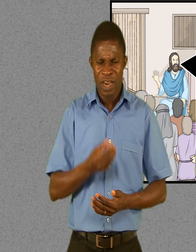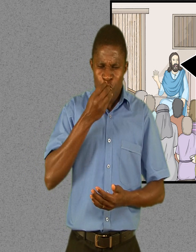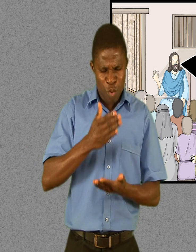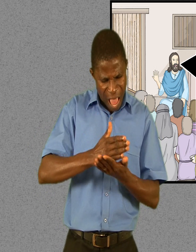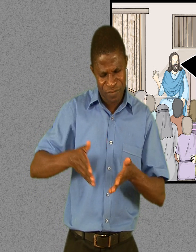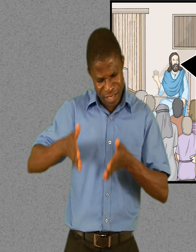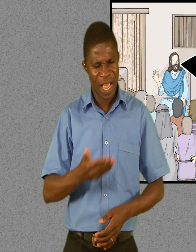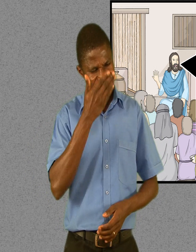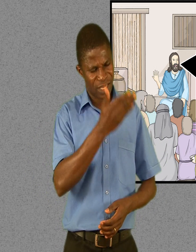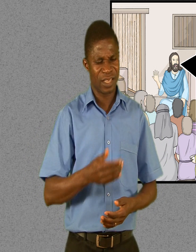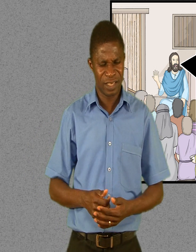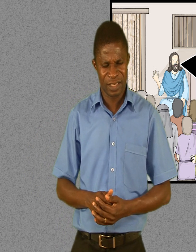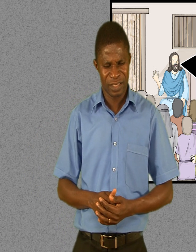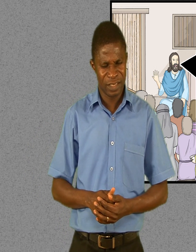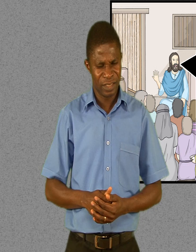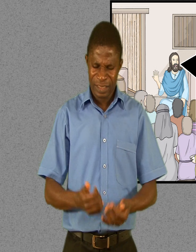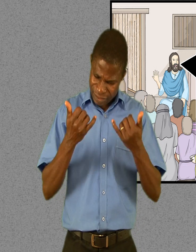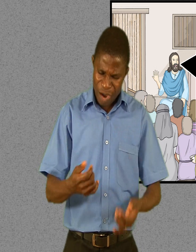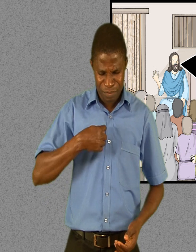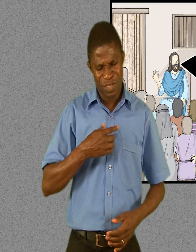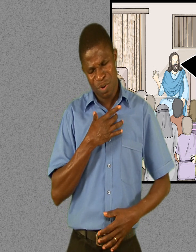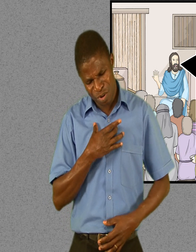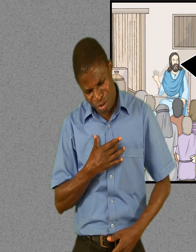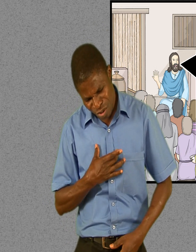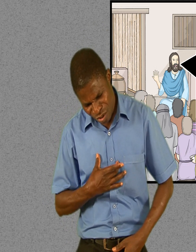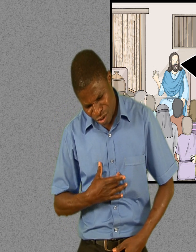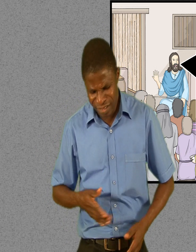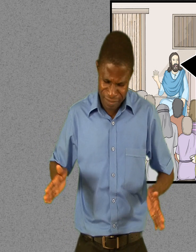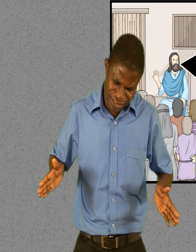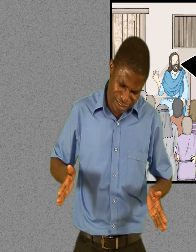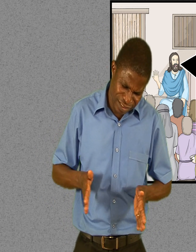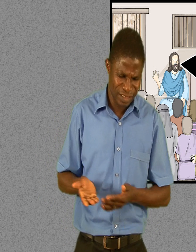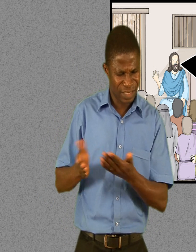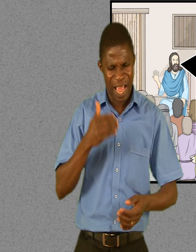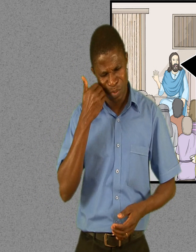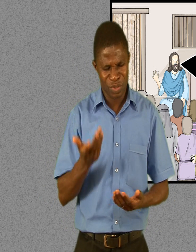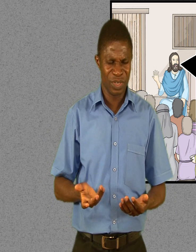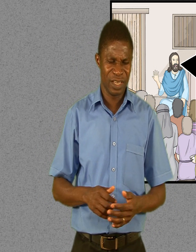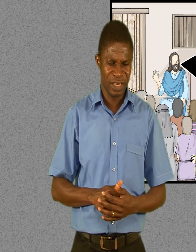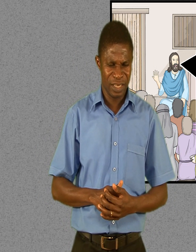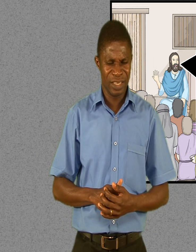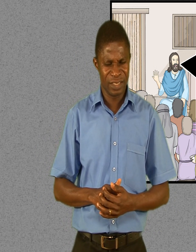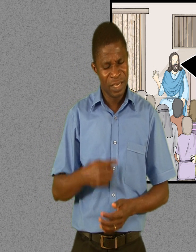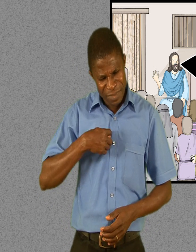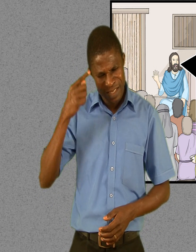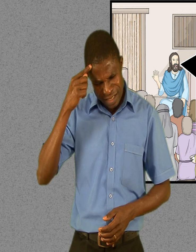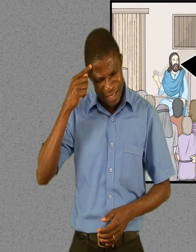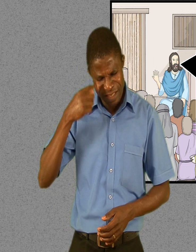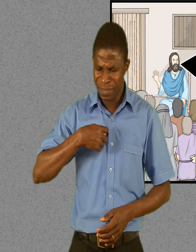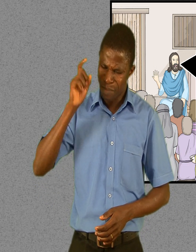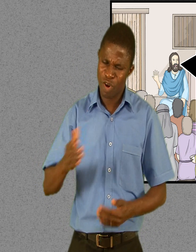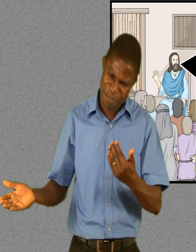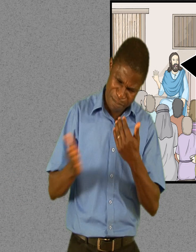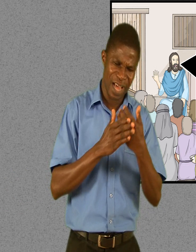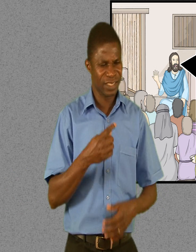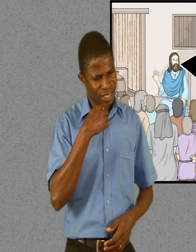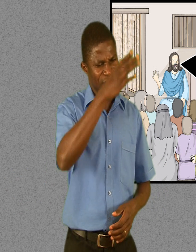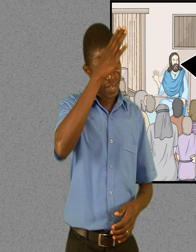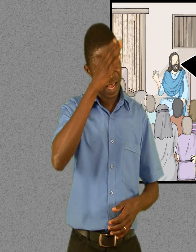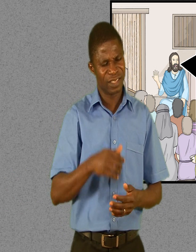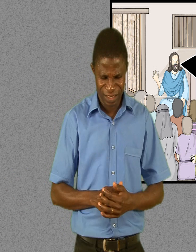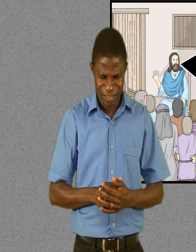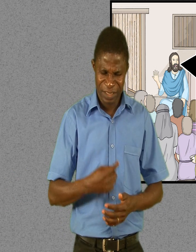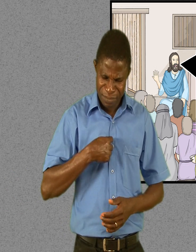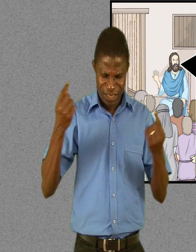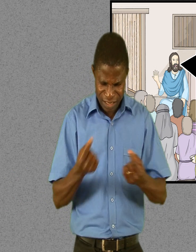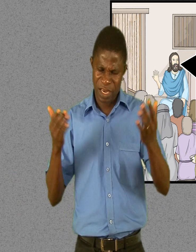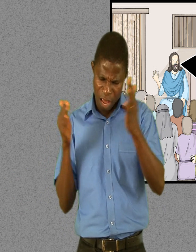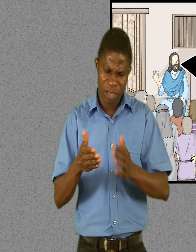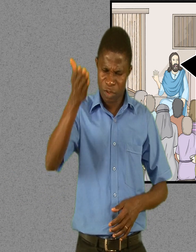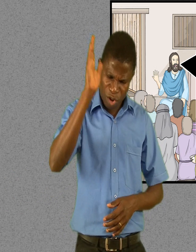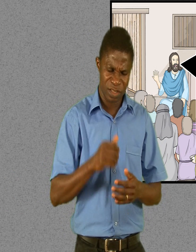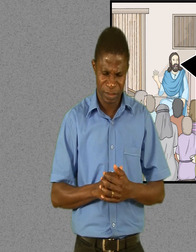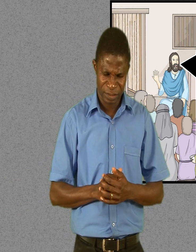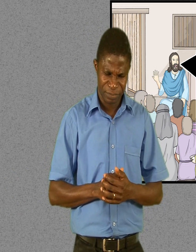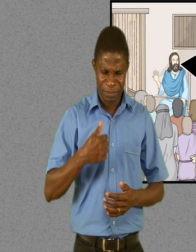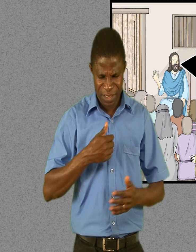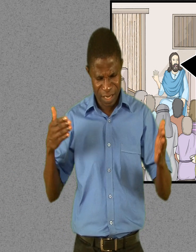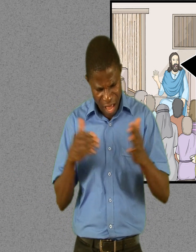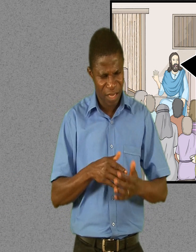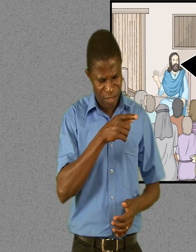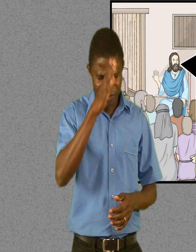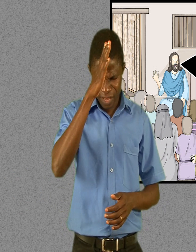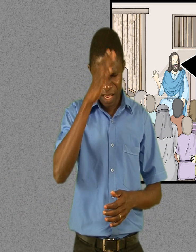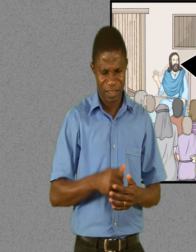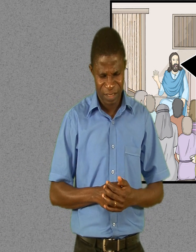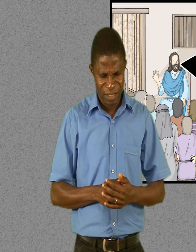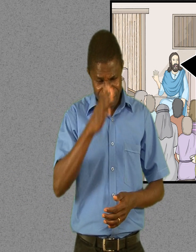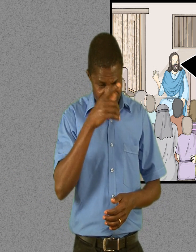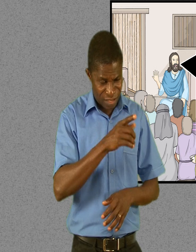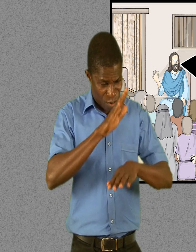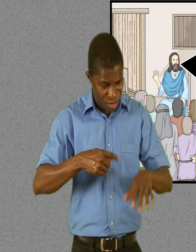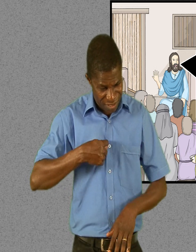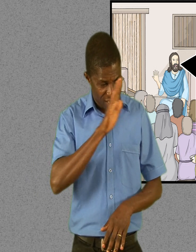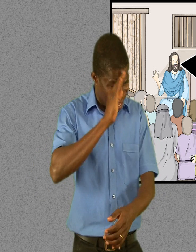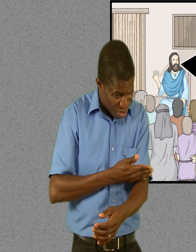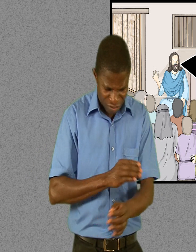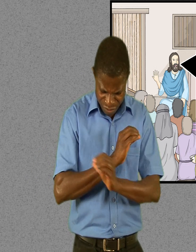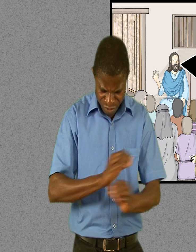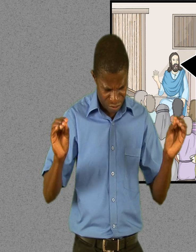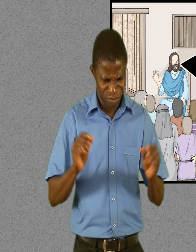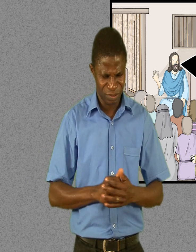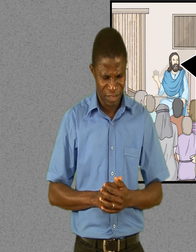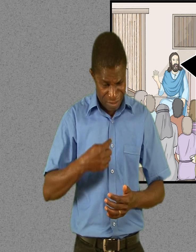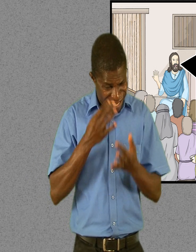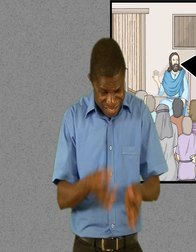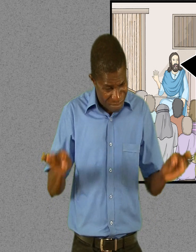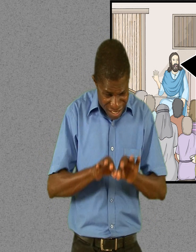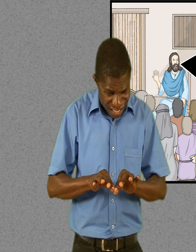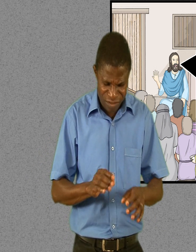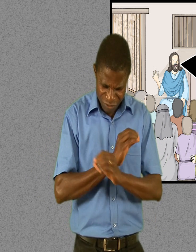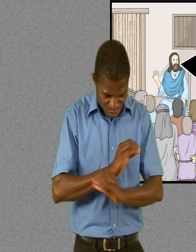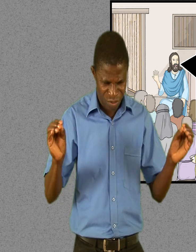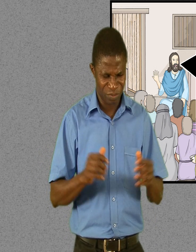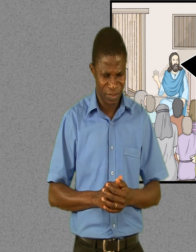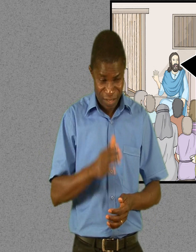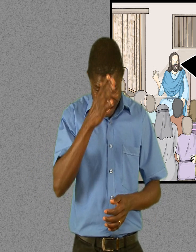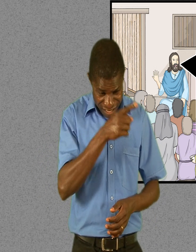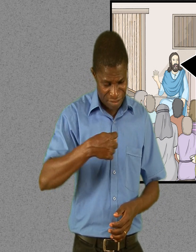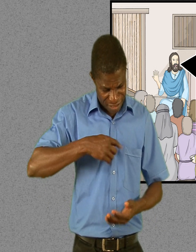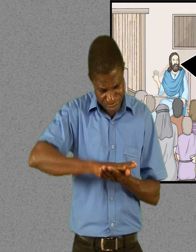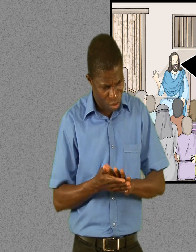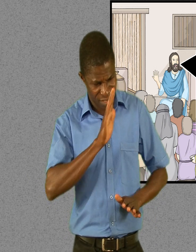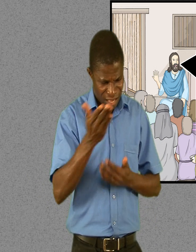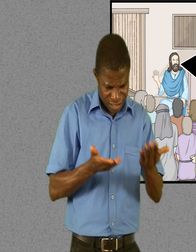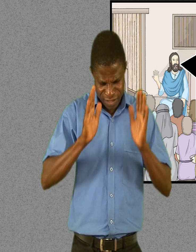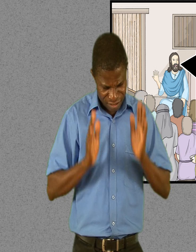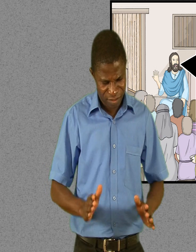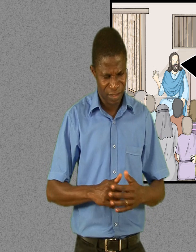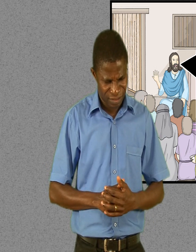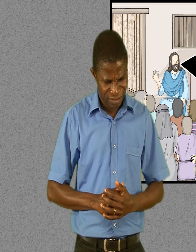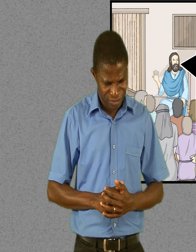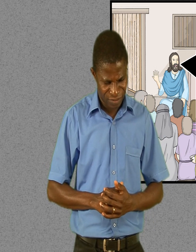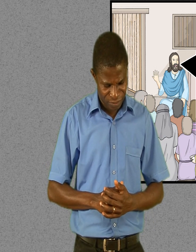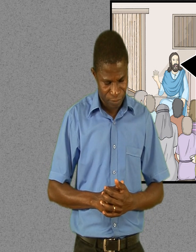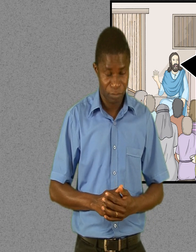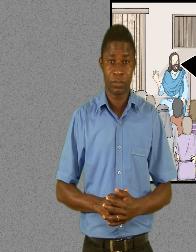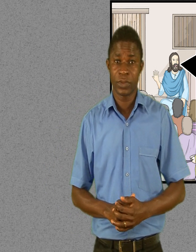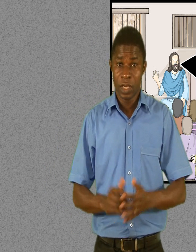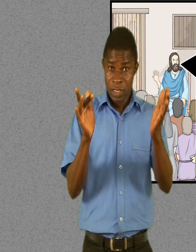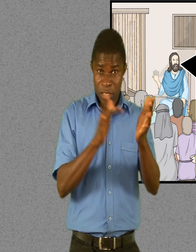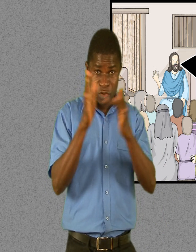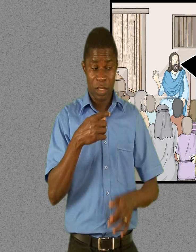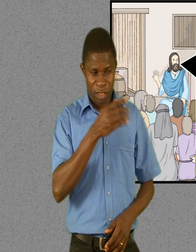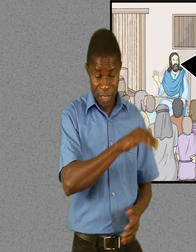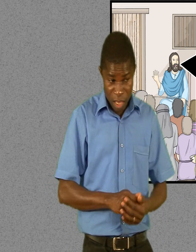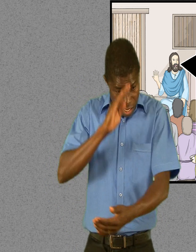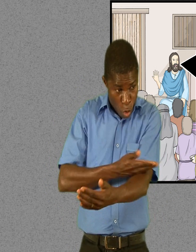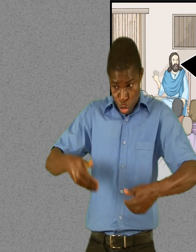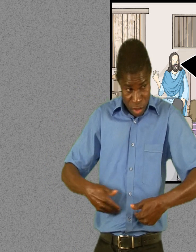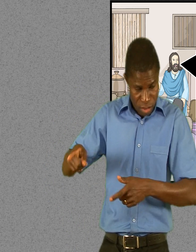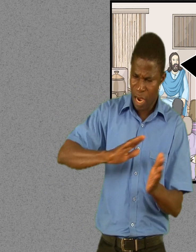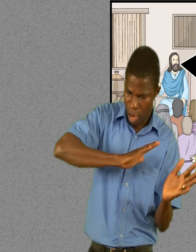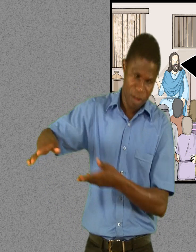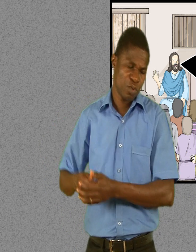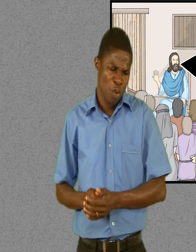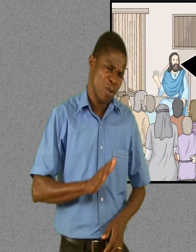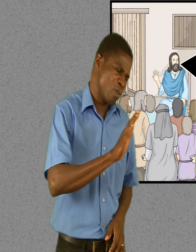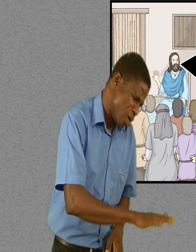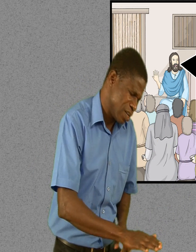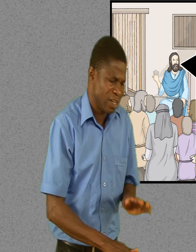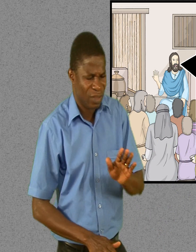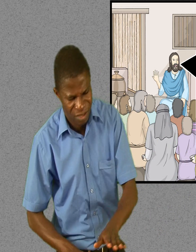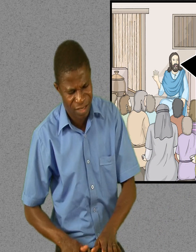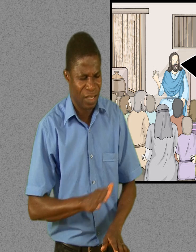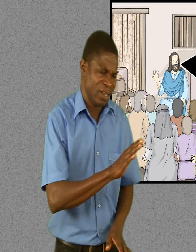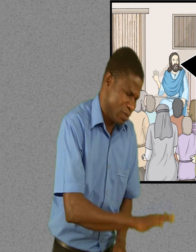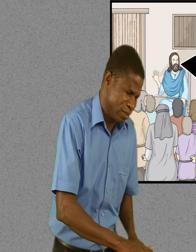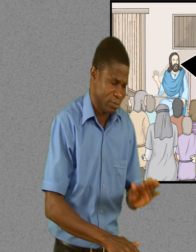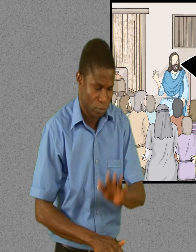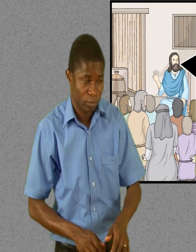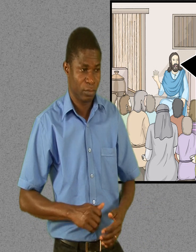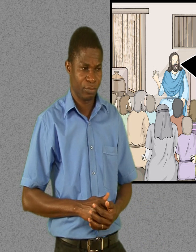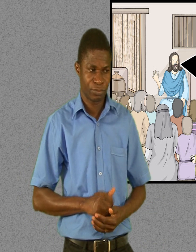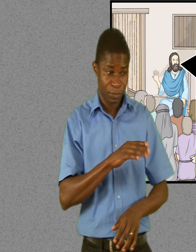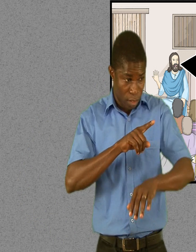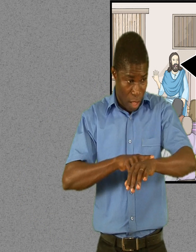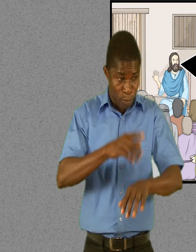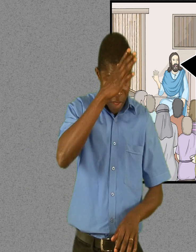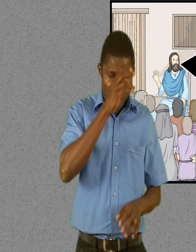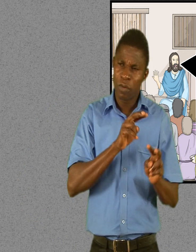I will get up and go back to my father and say to him, “Father, I have sinned against heaven and against you. I am no longer worthy to be called your son. Make me like one of your hired servants.”’ So he got up and went to his father.